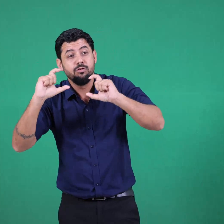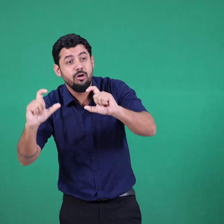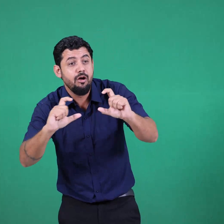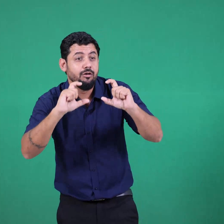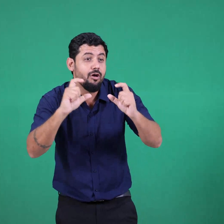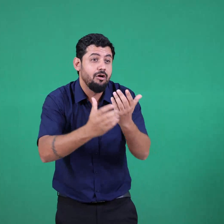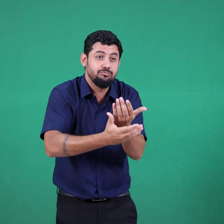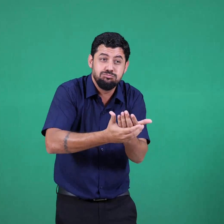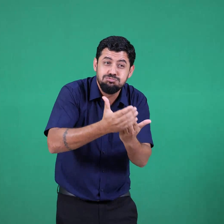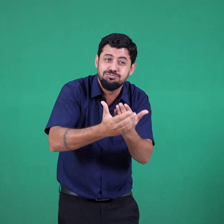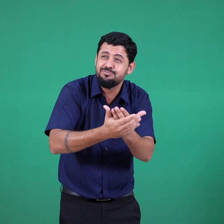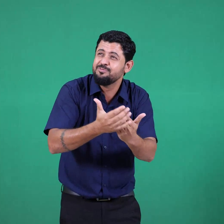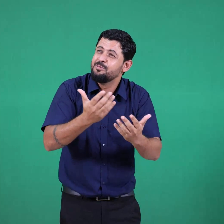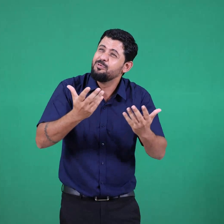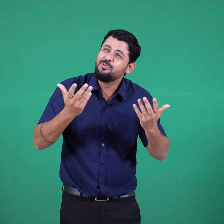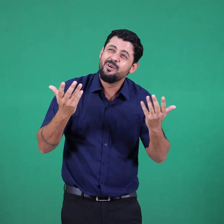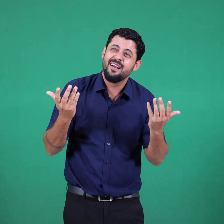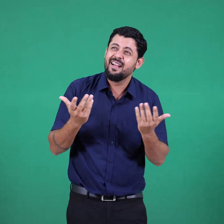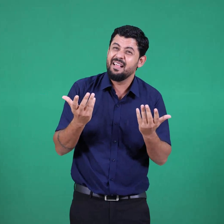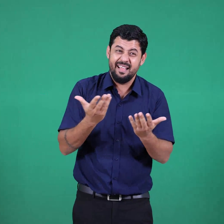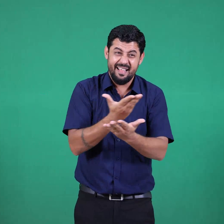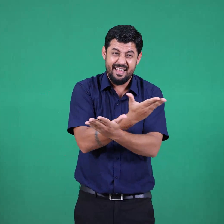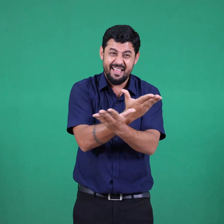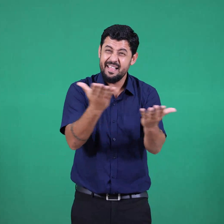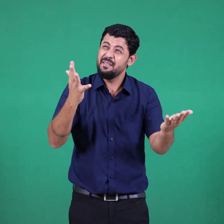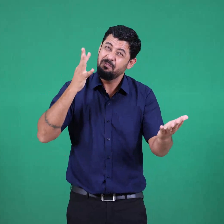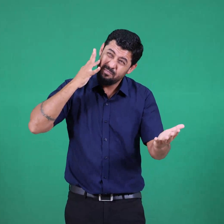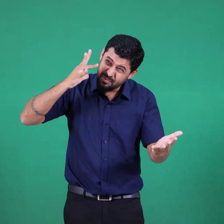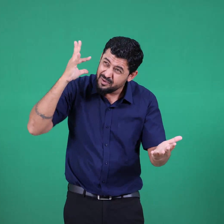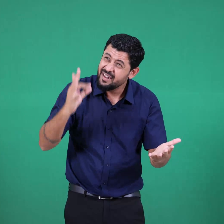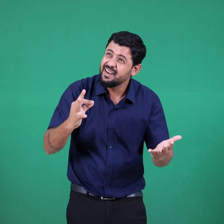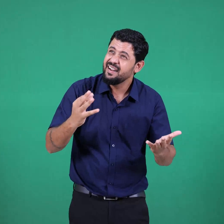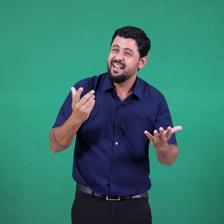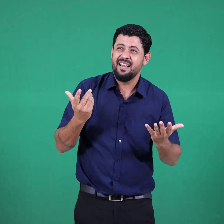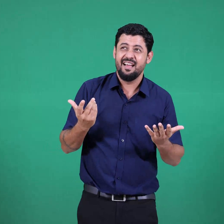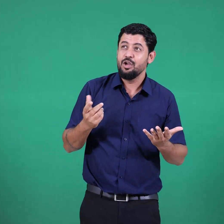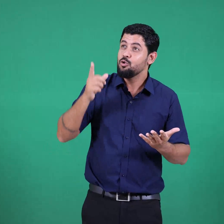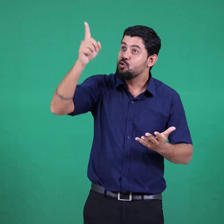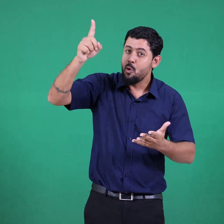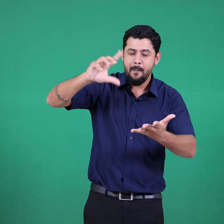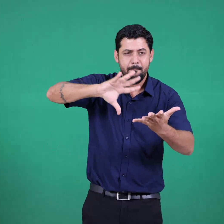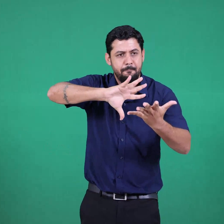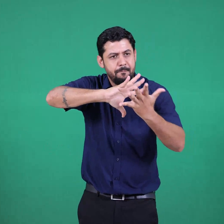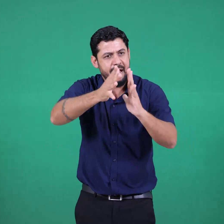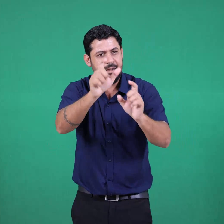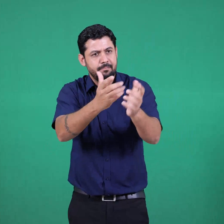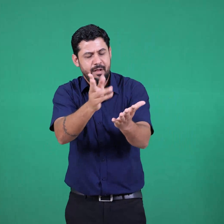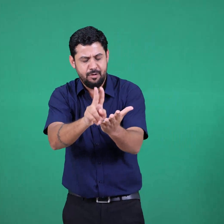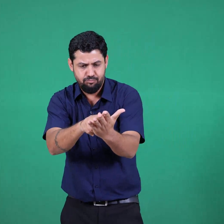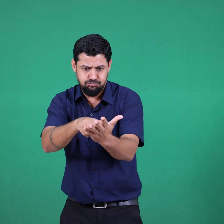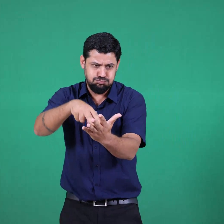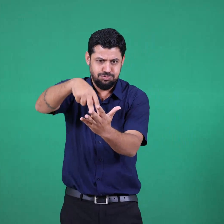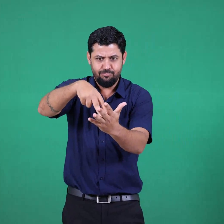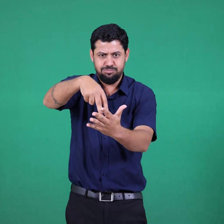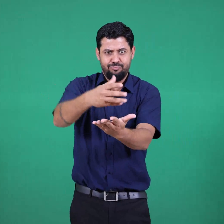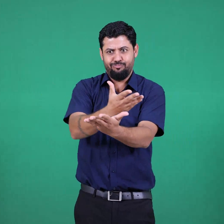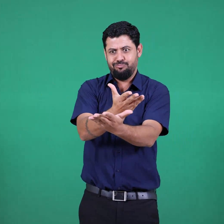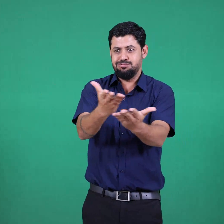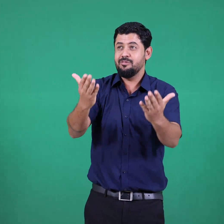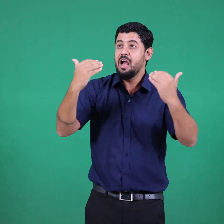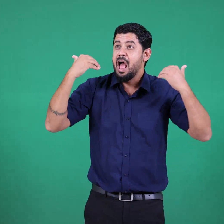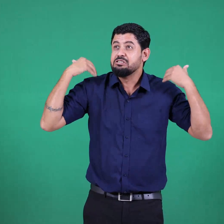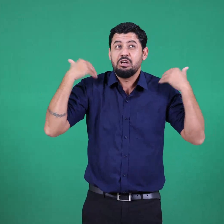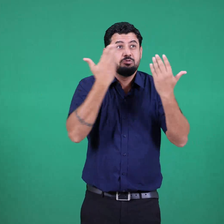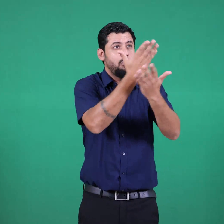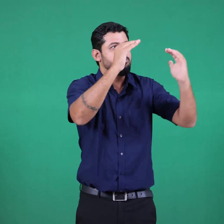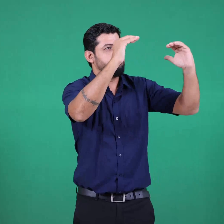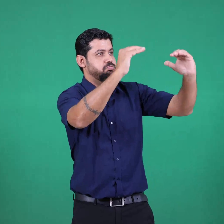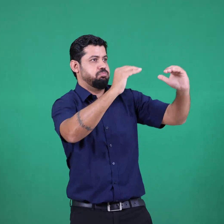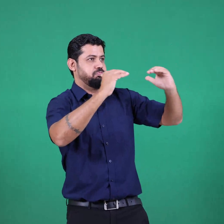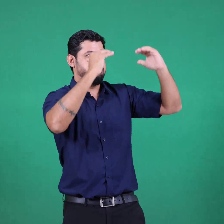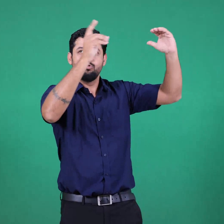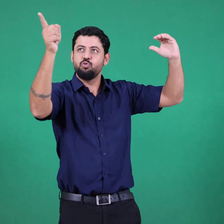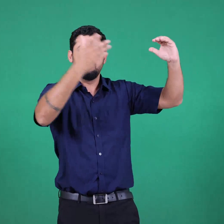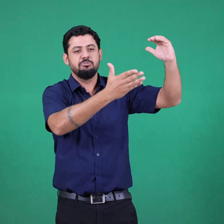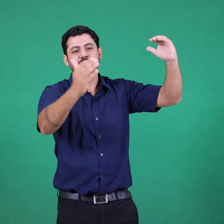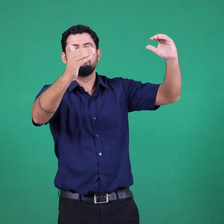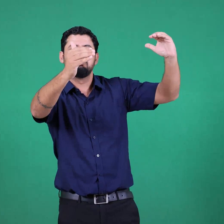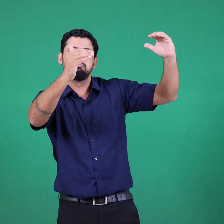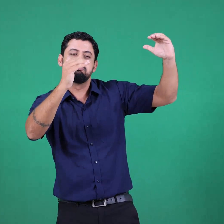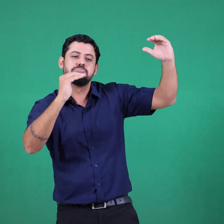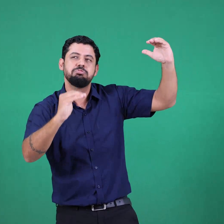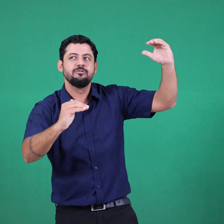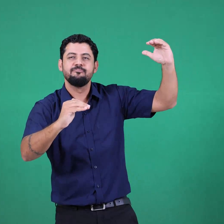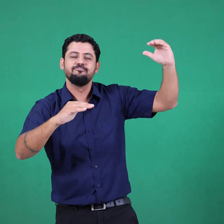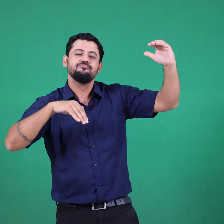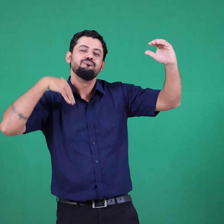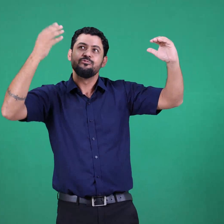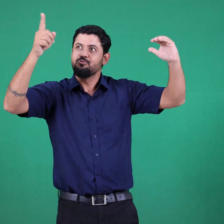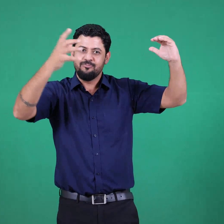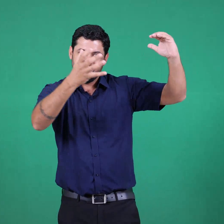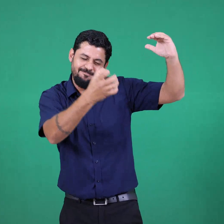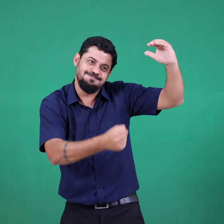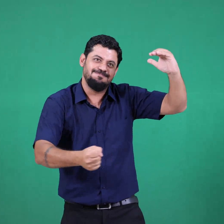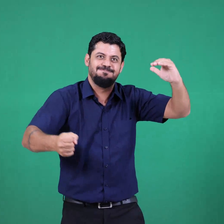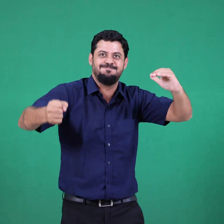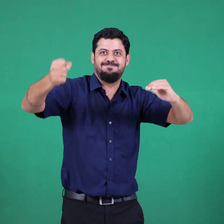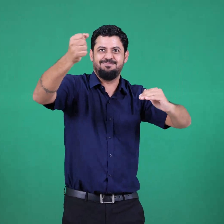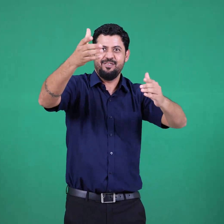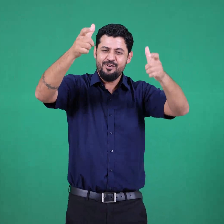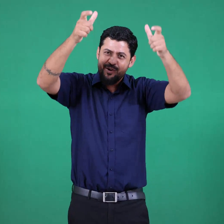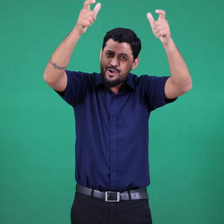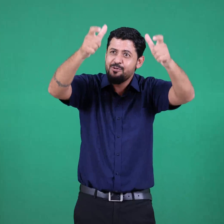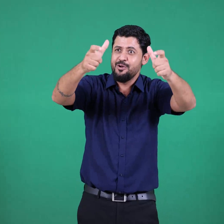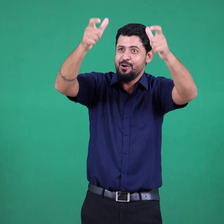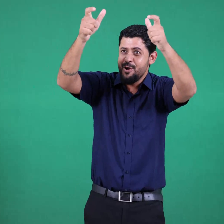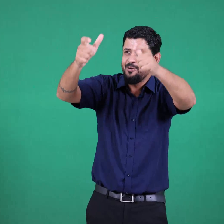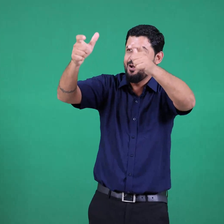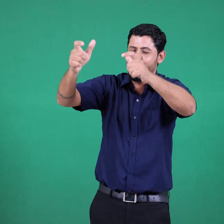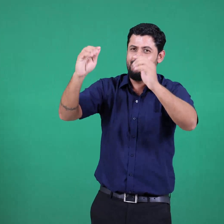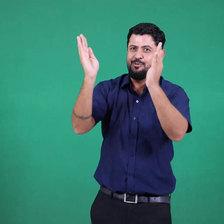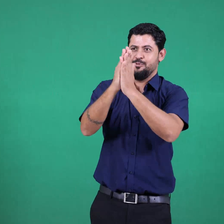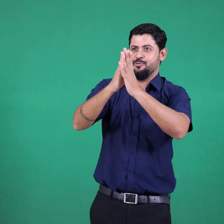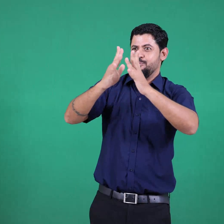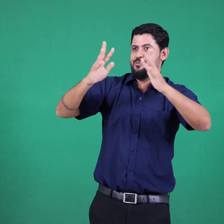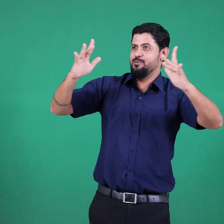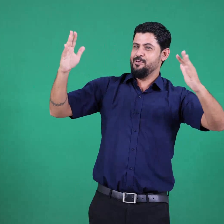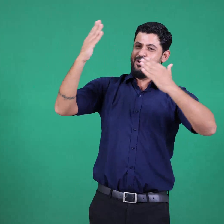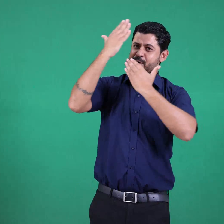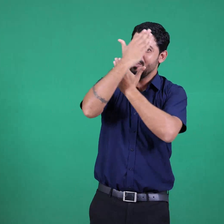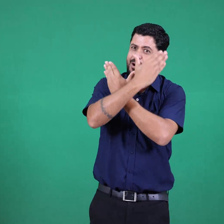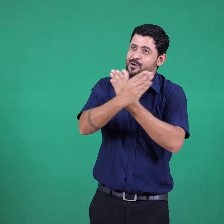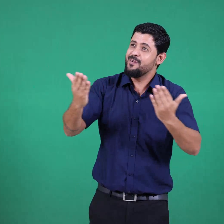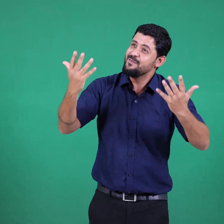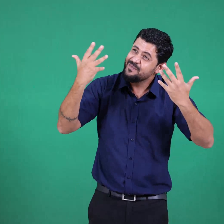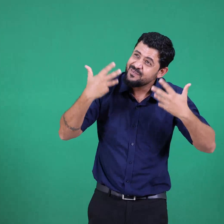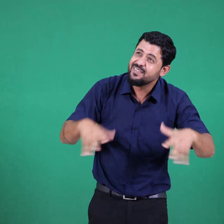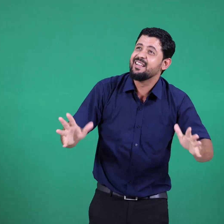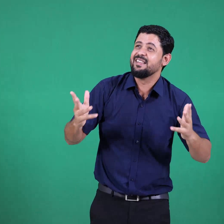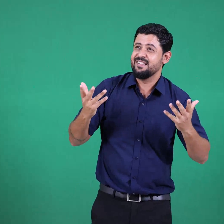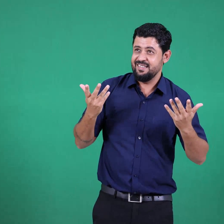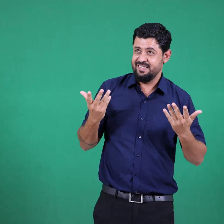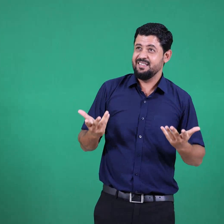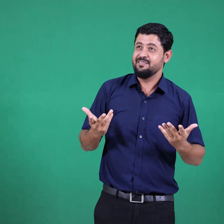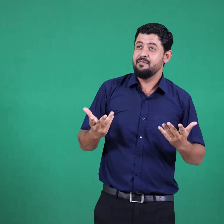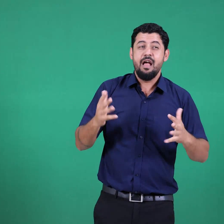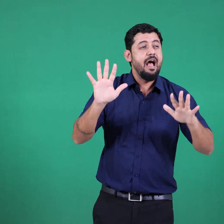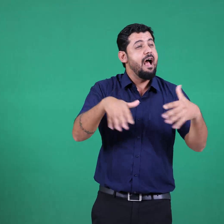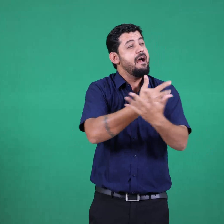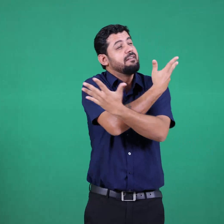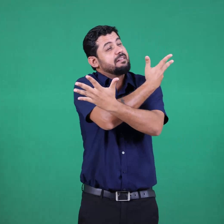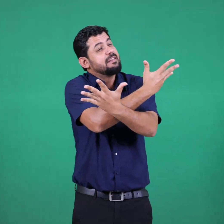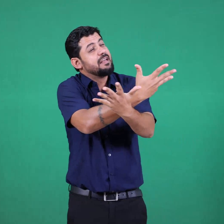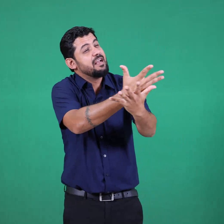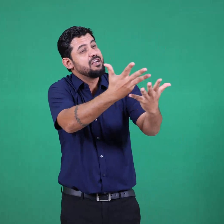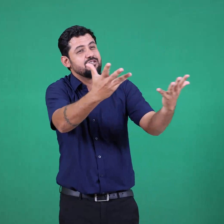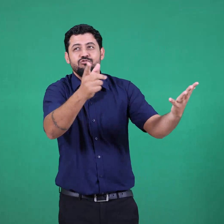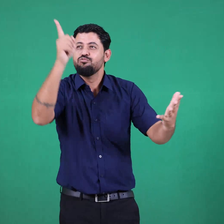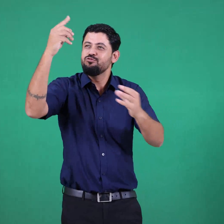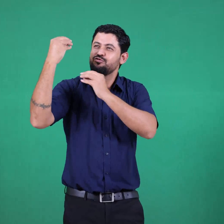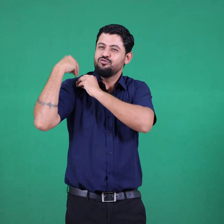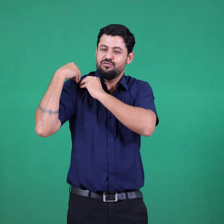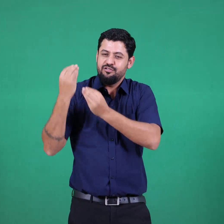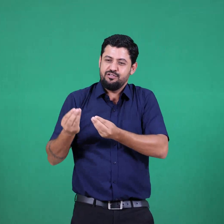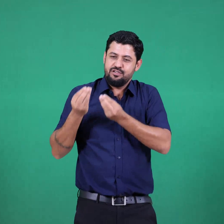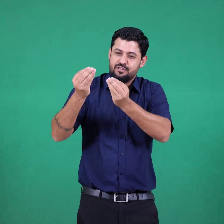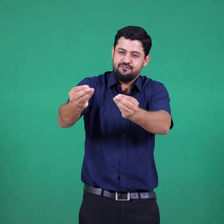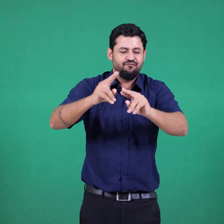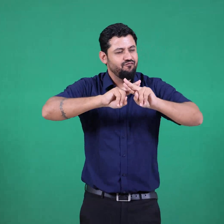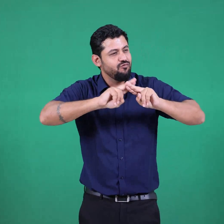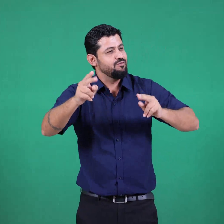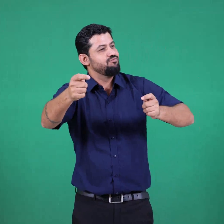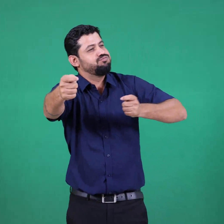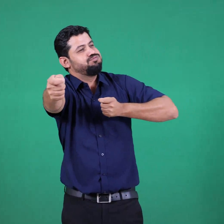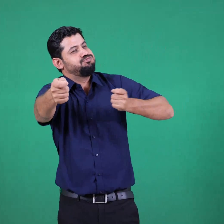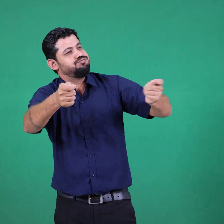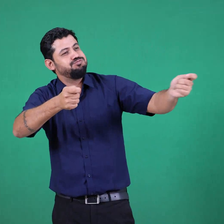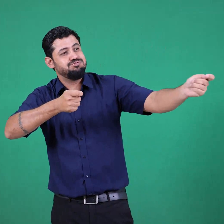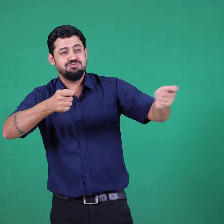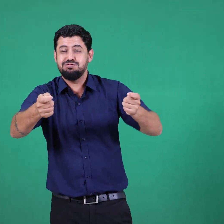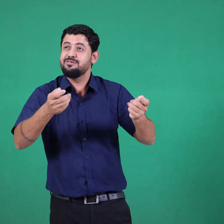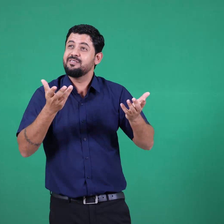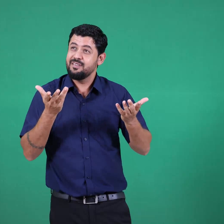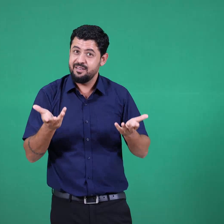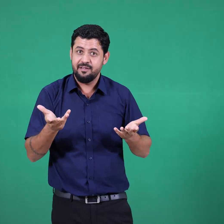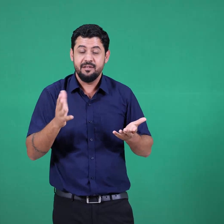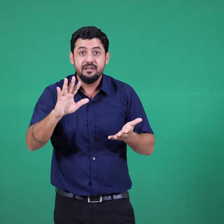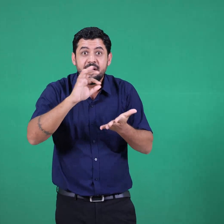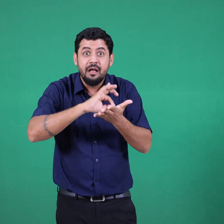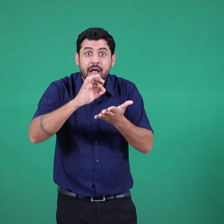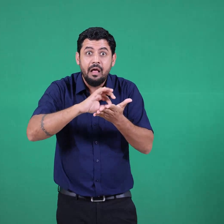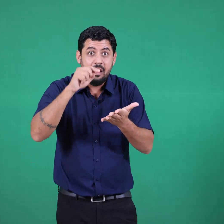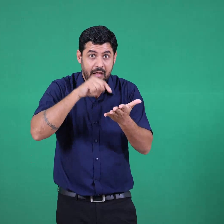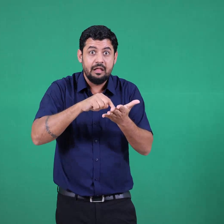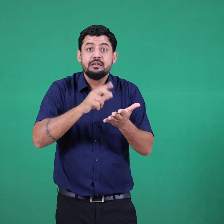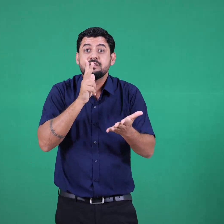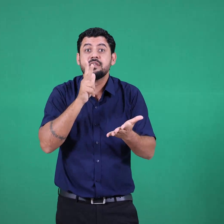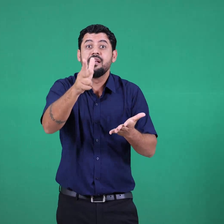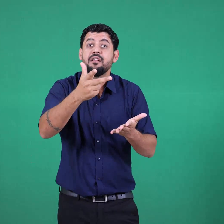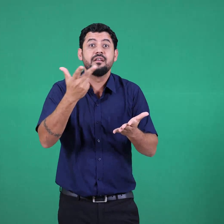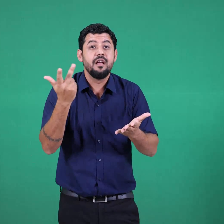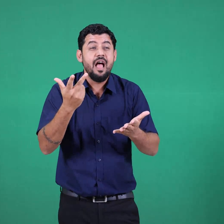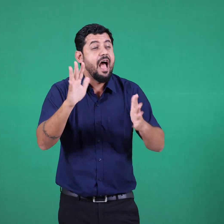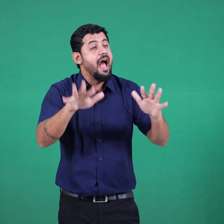You made him a little lower than the angels; You crowned him with glory and honor and placed everything under his feet."